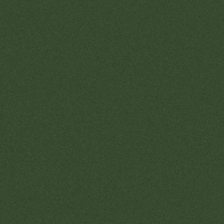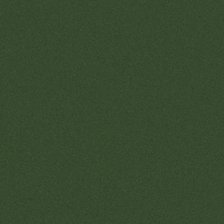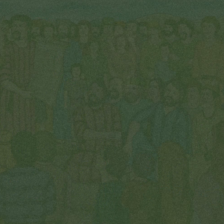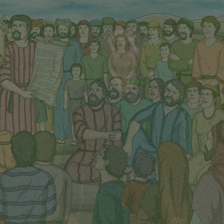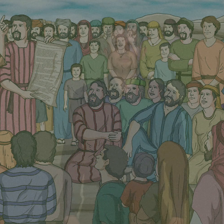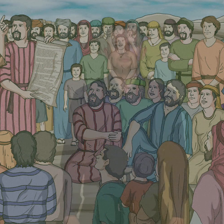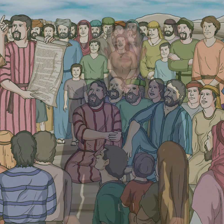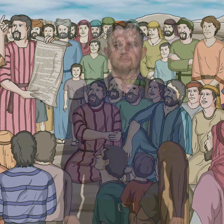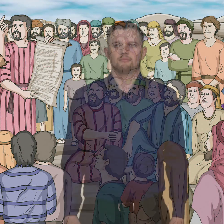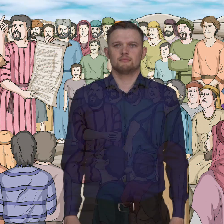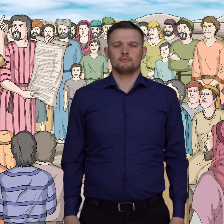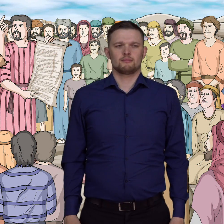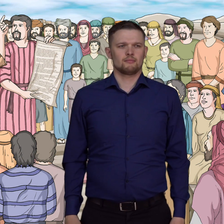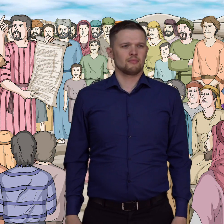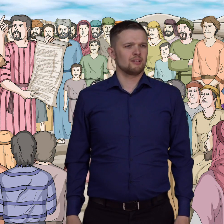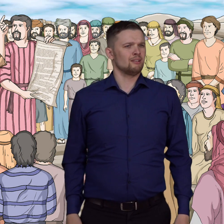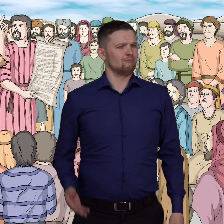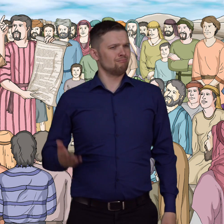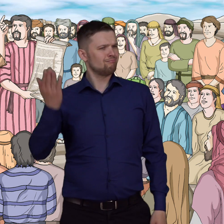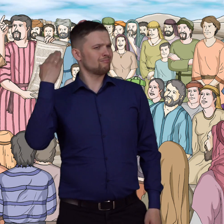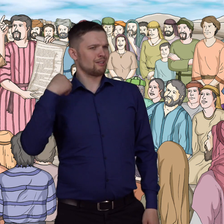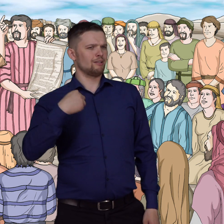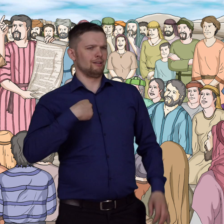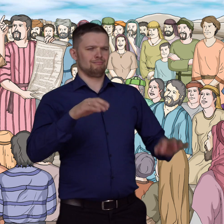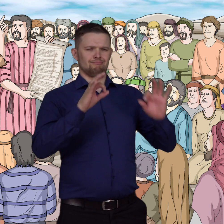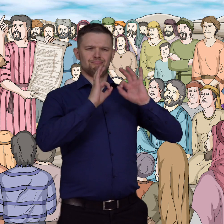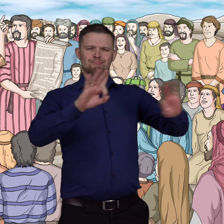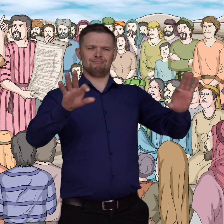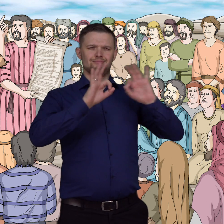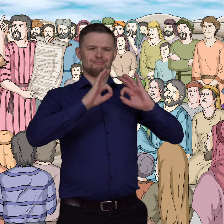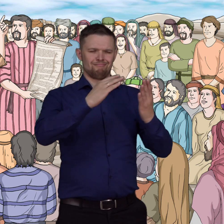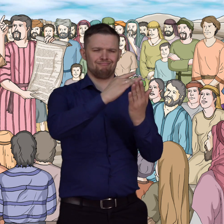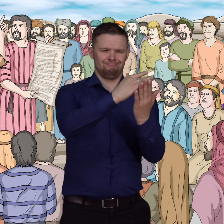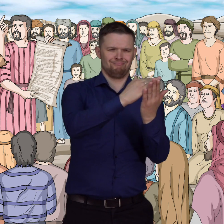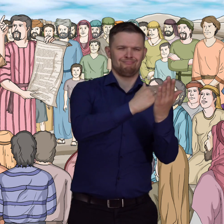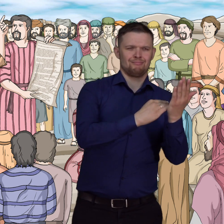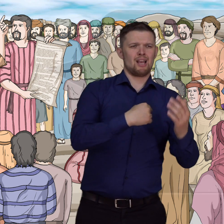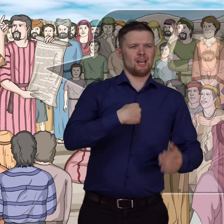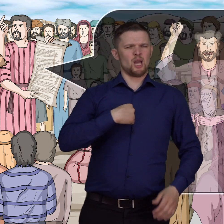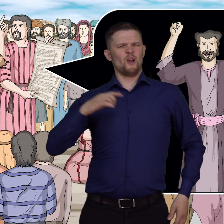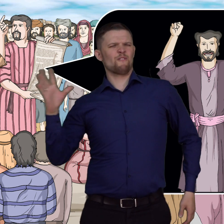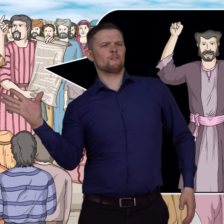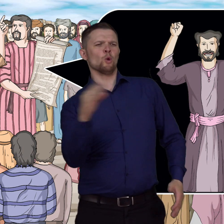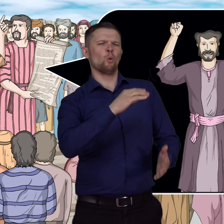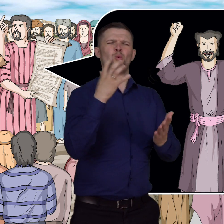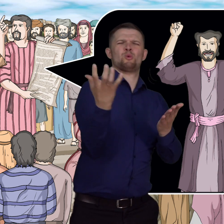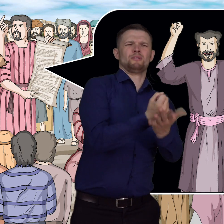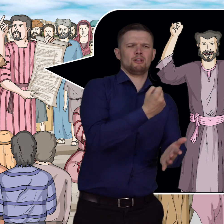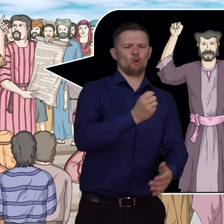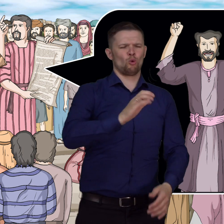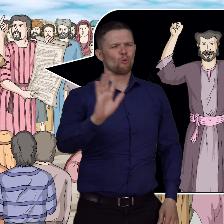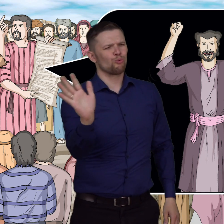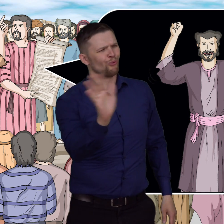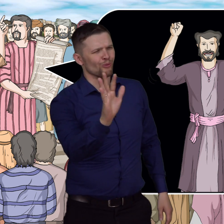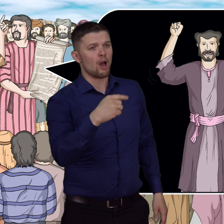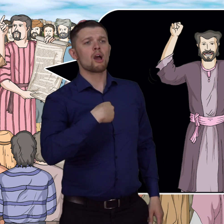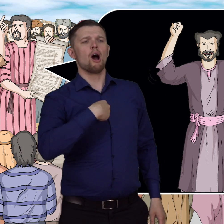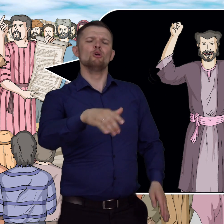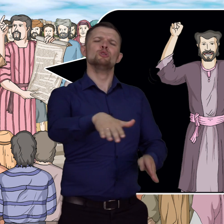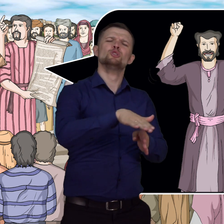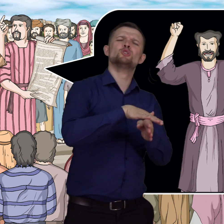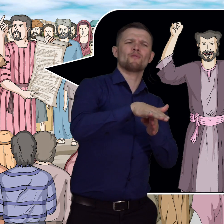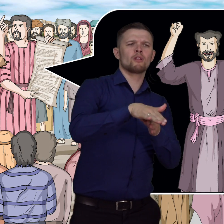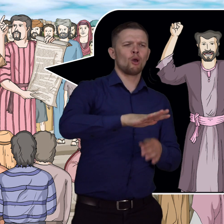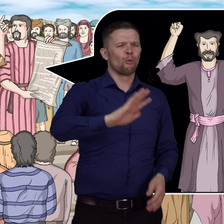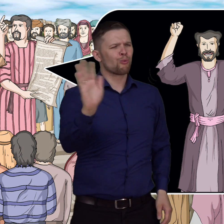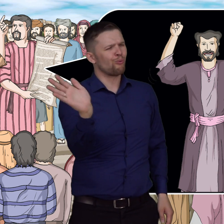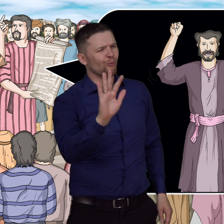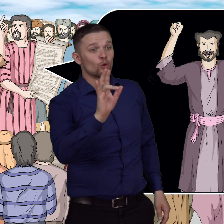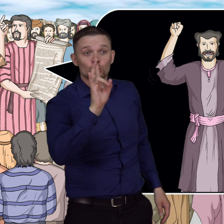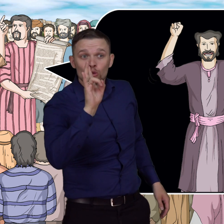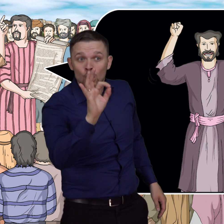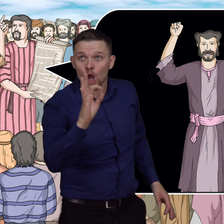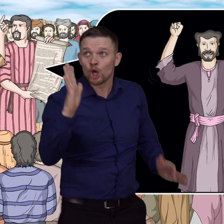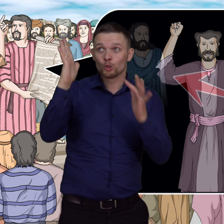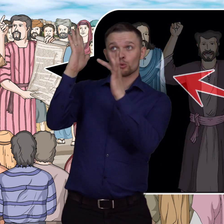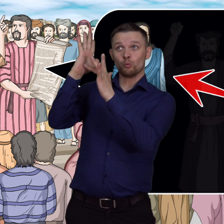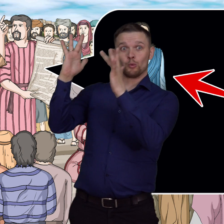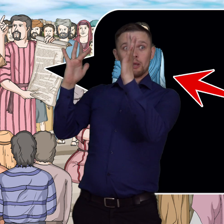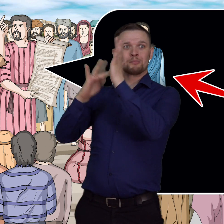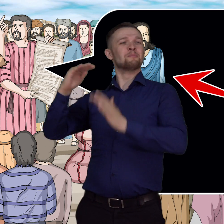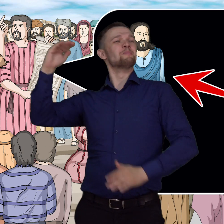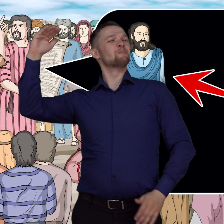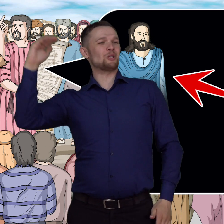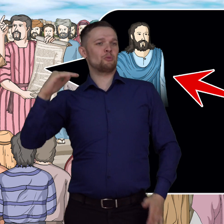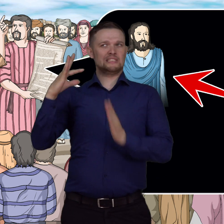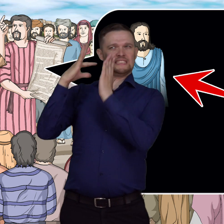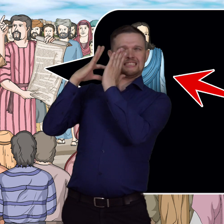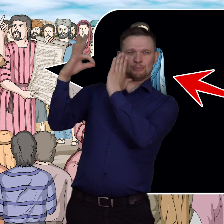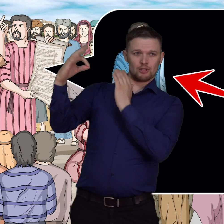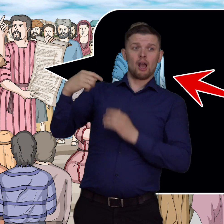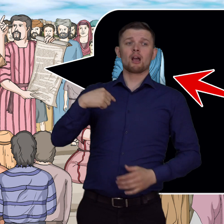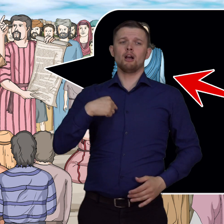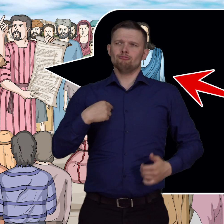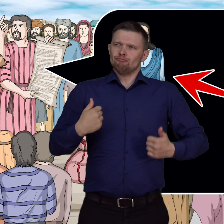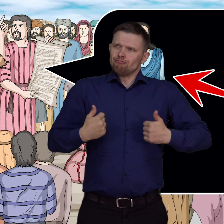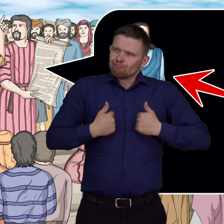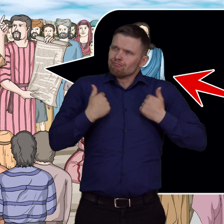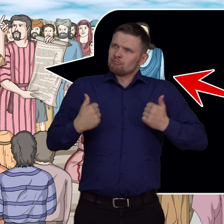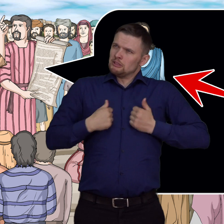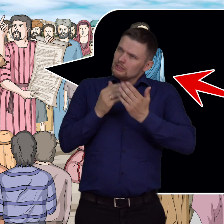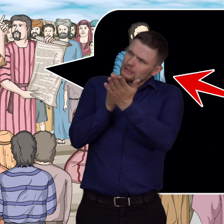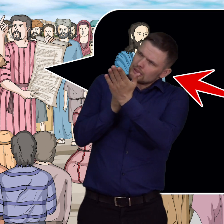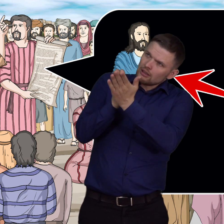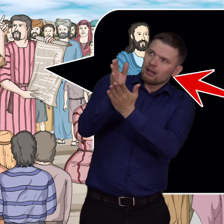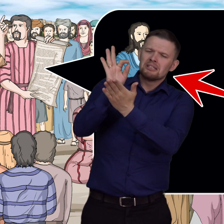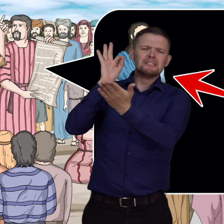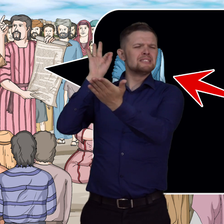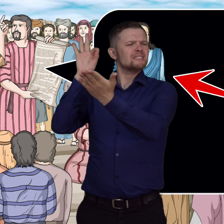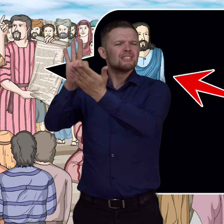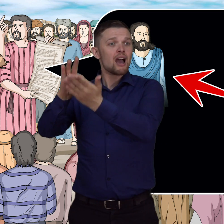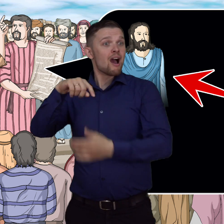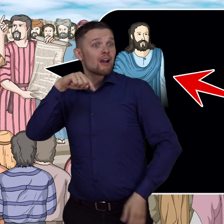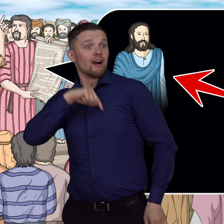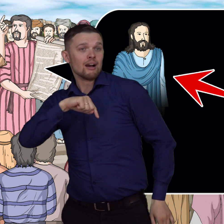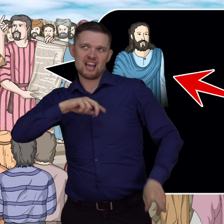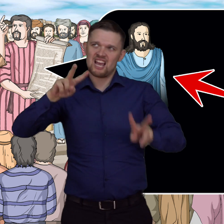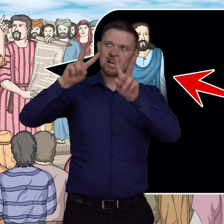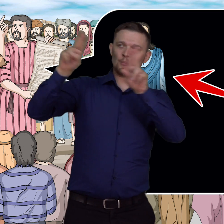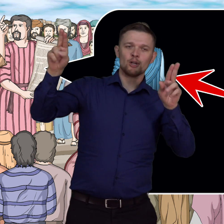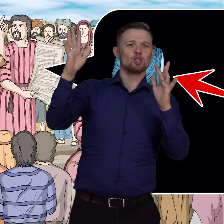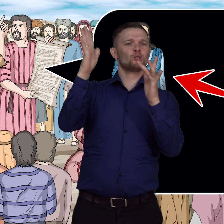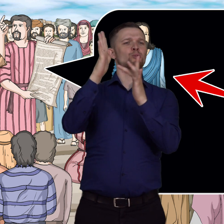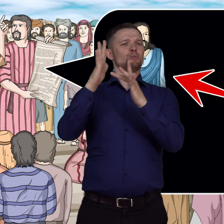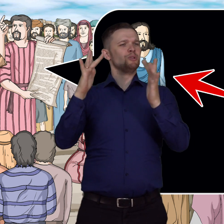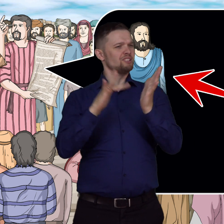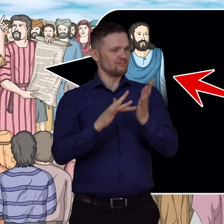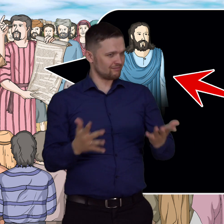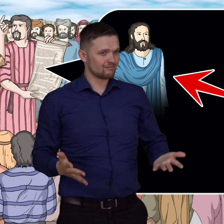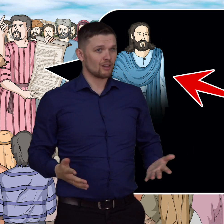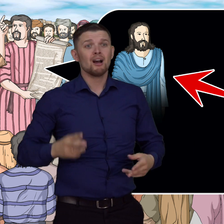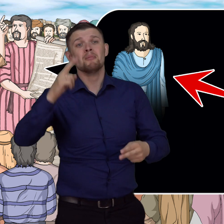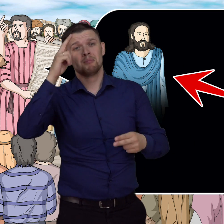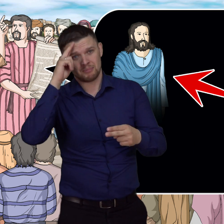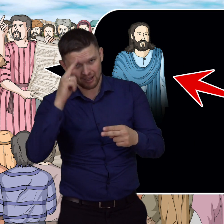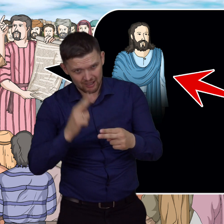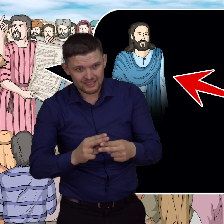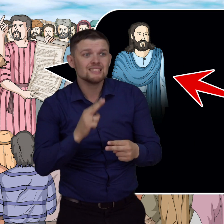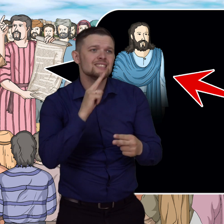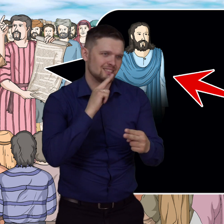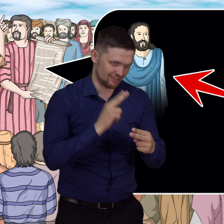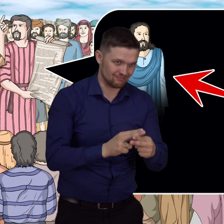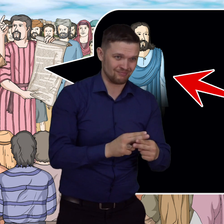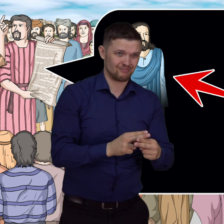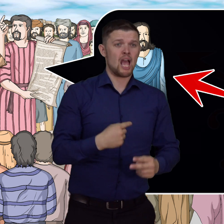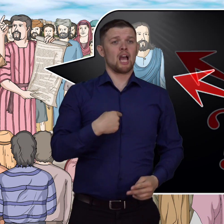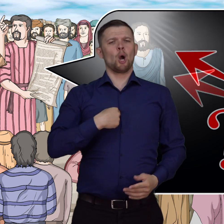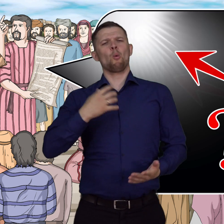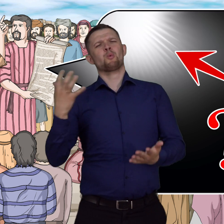Not that I have already obtained all this, or have already been made perfect, but I press on to take hold of that for which Christ Jesus took hold of me.